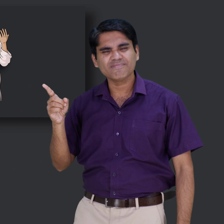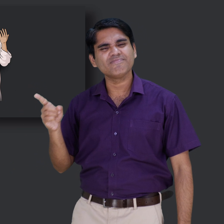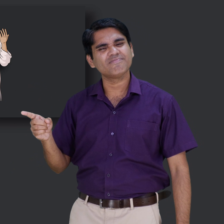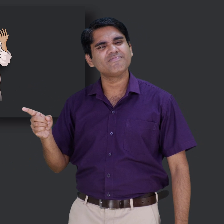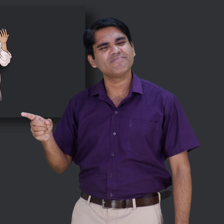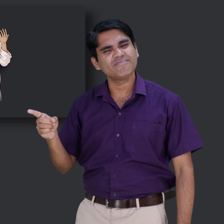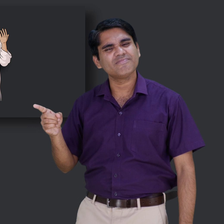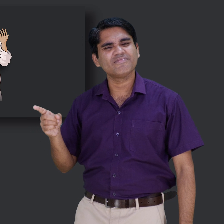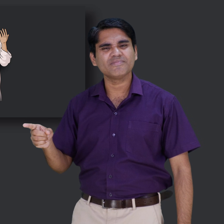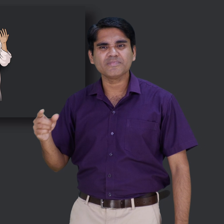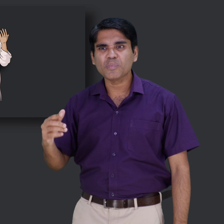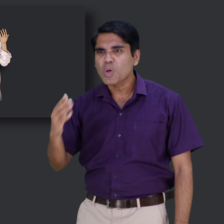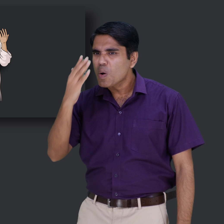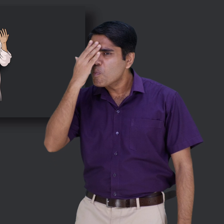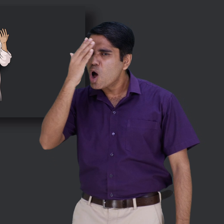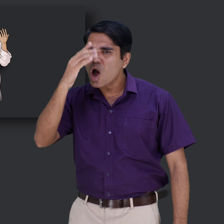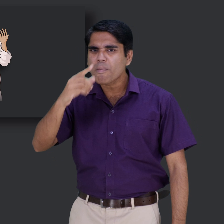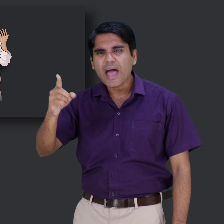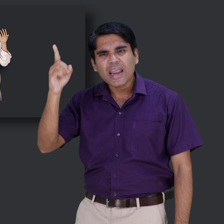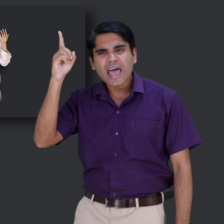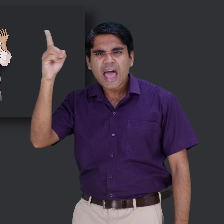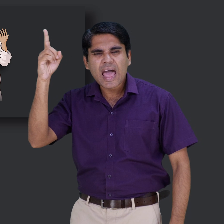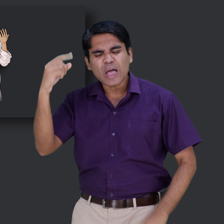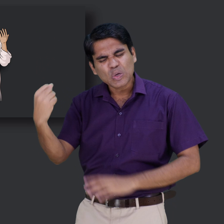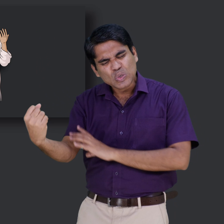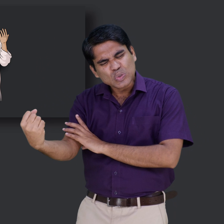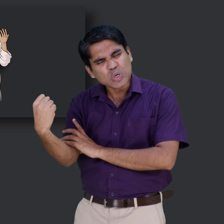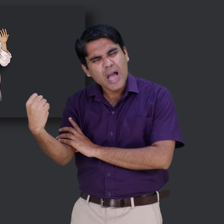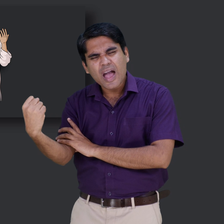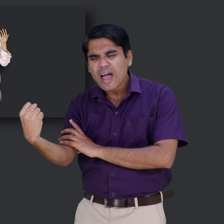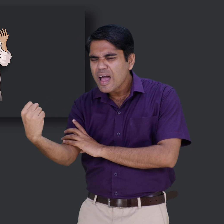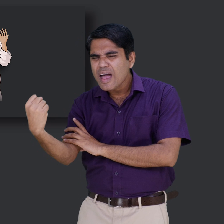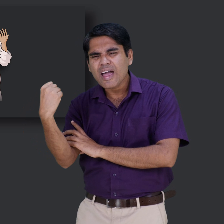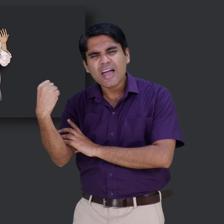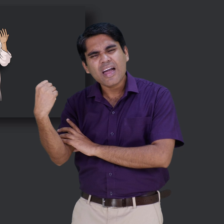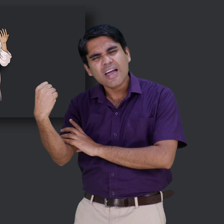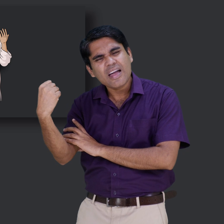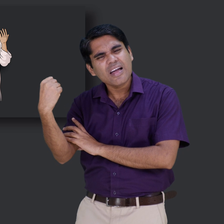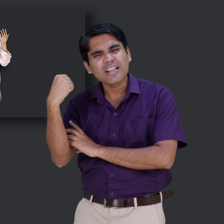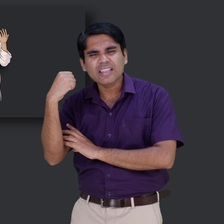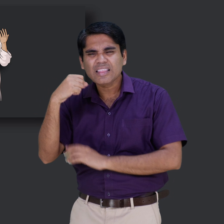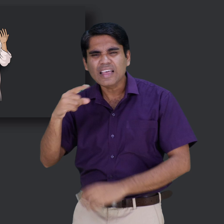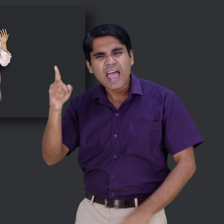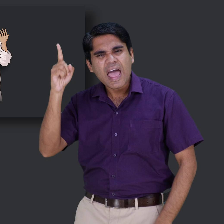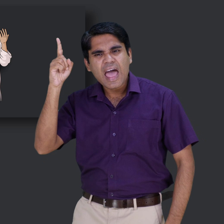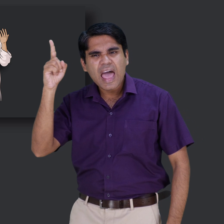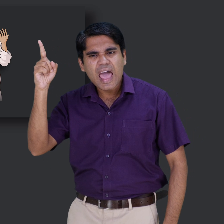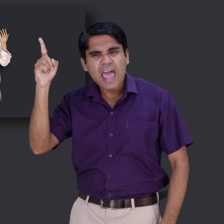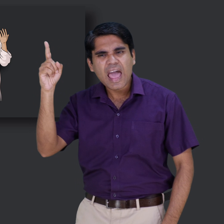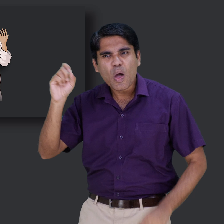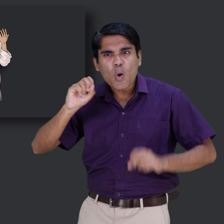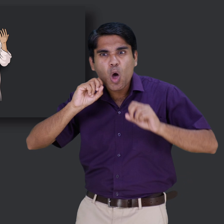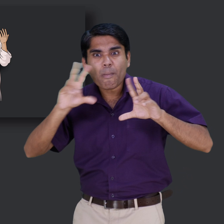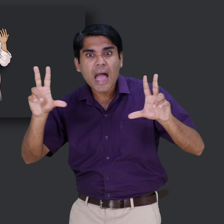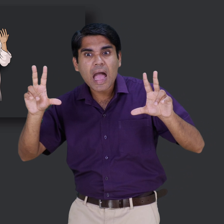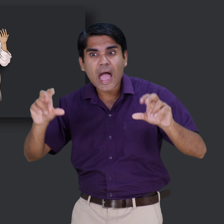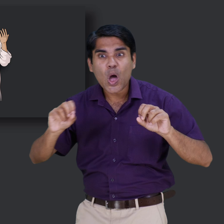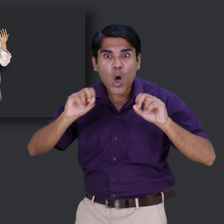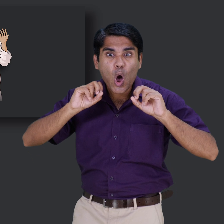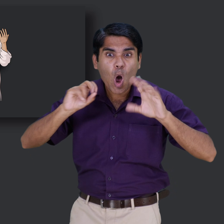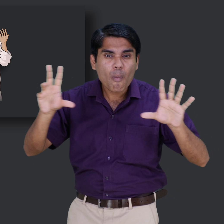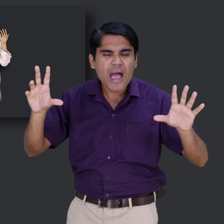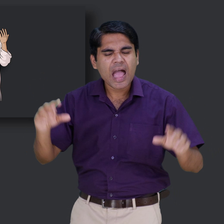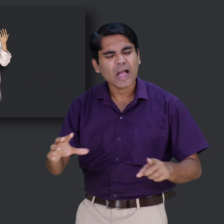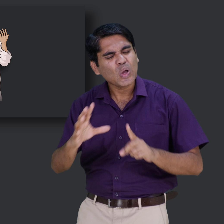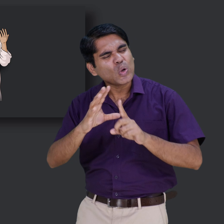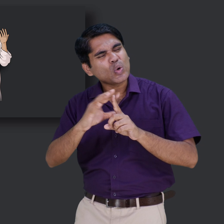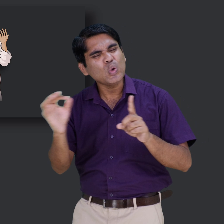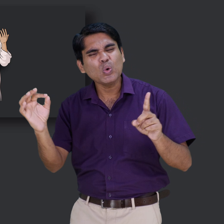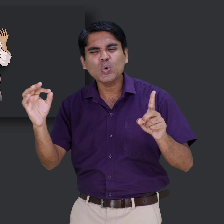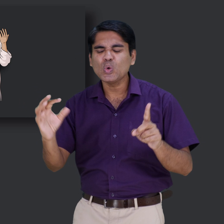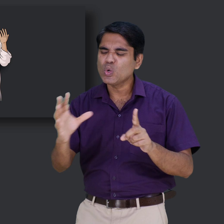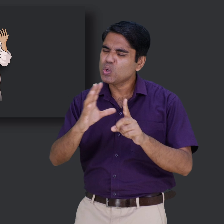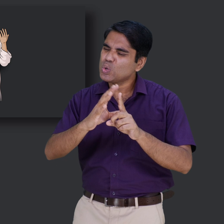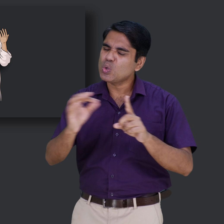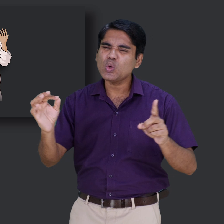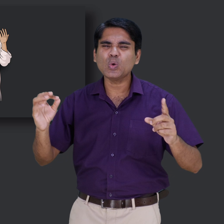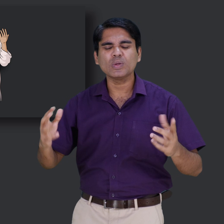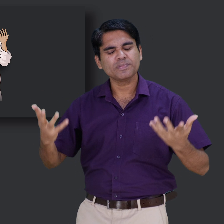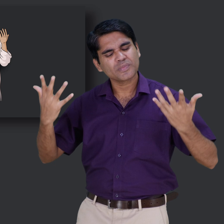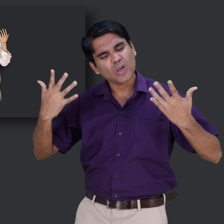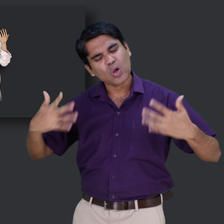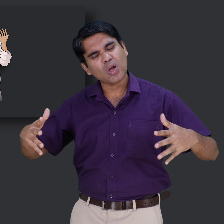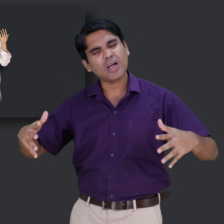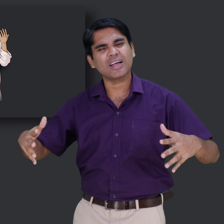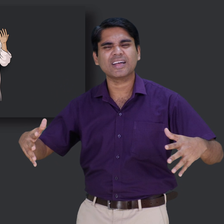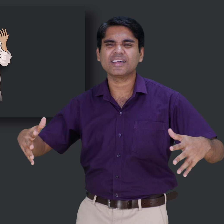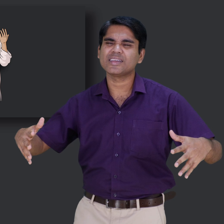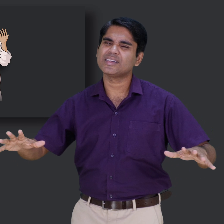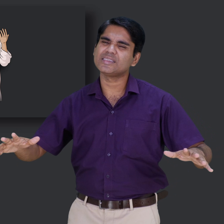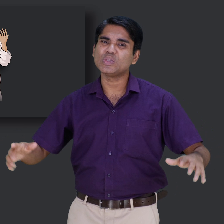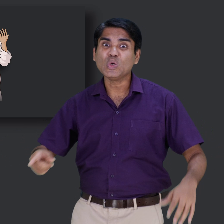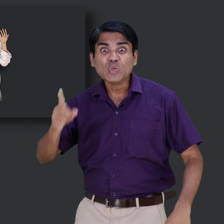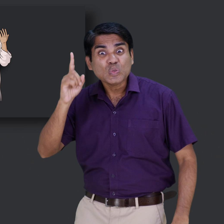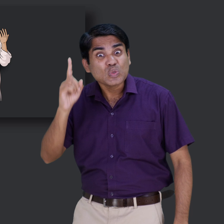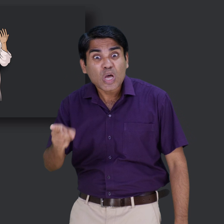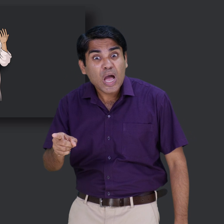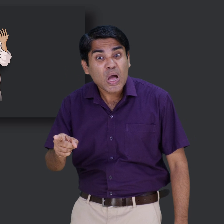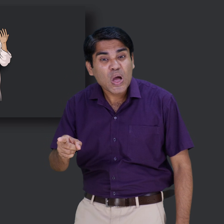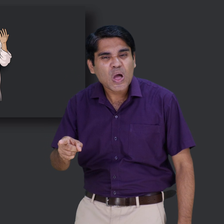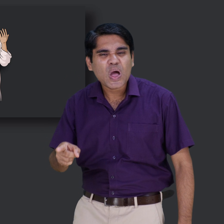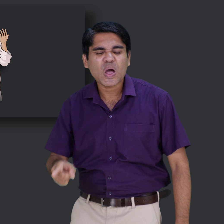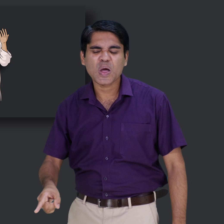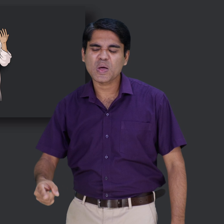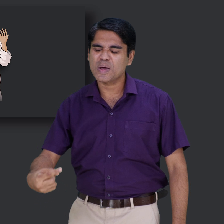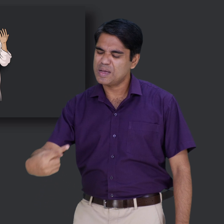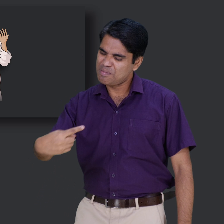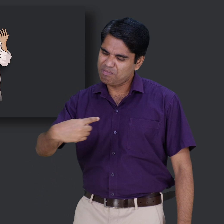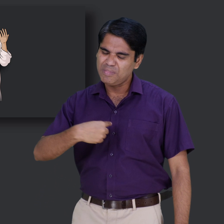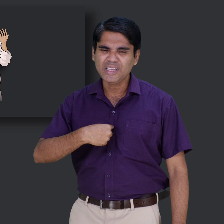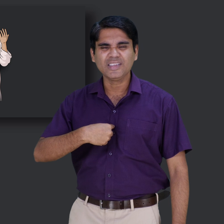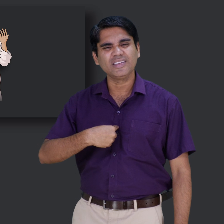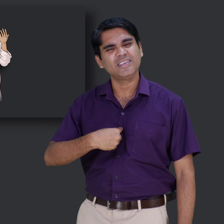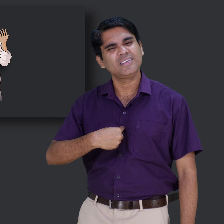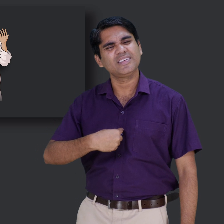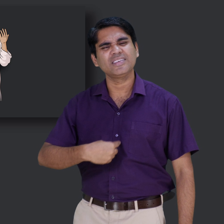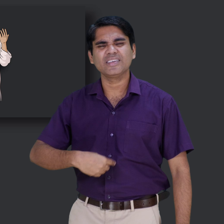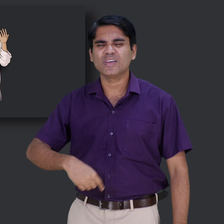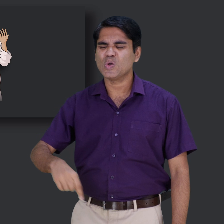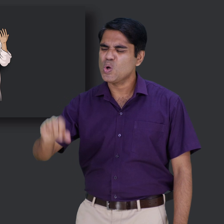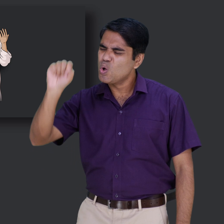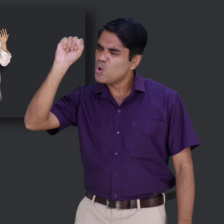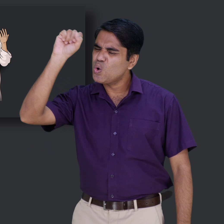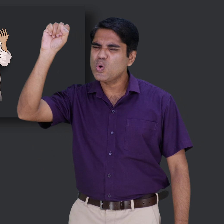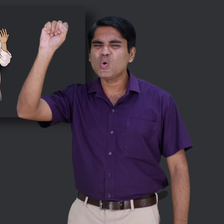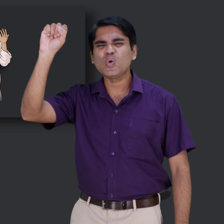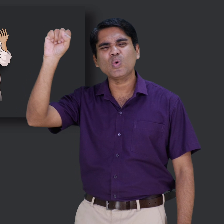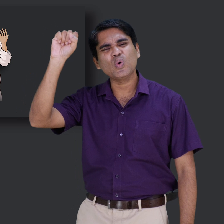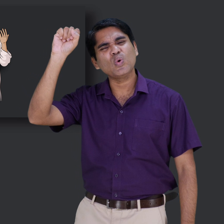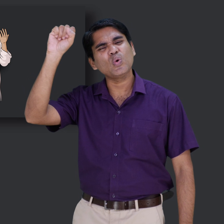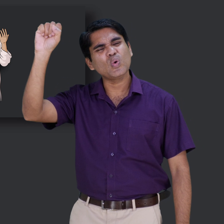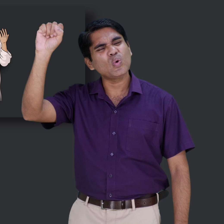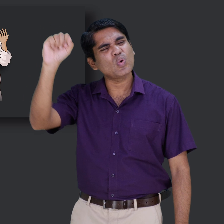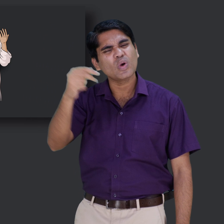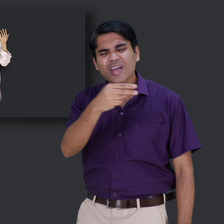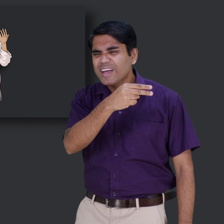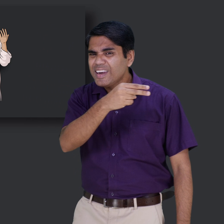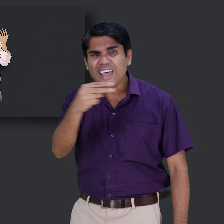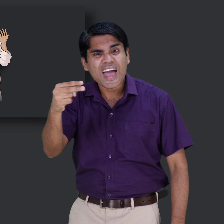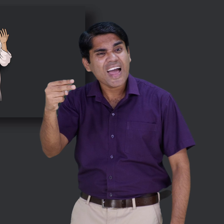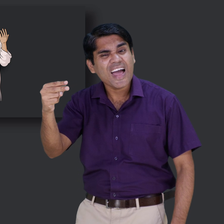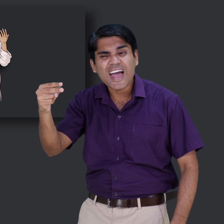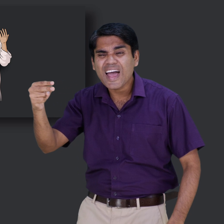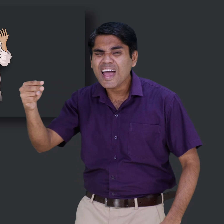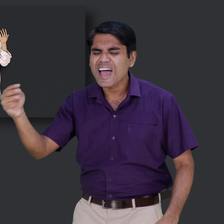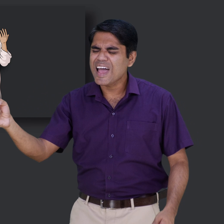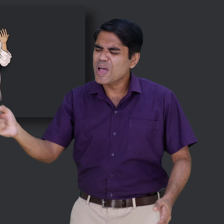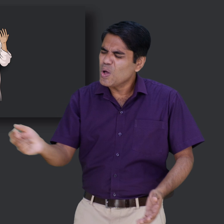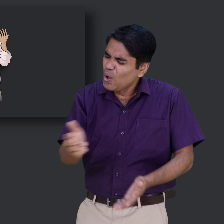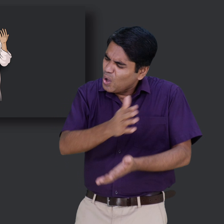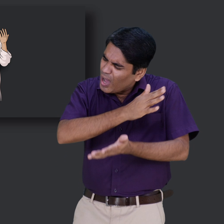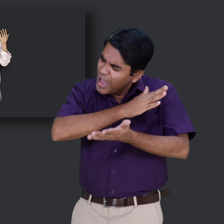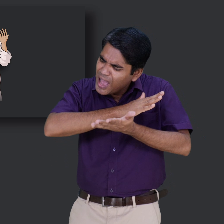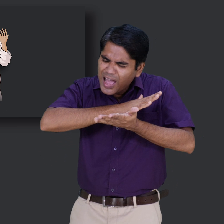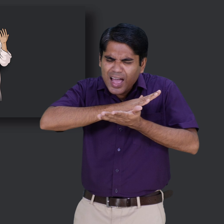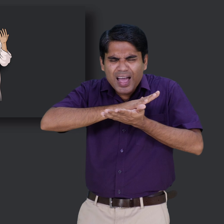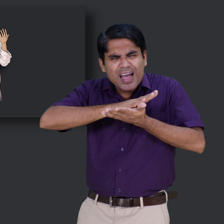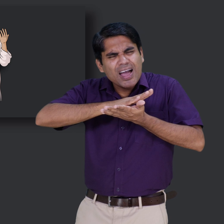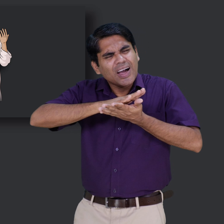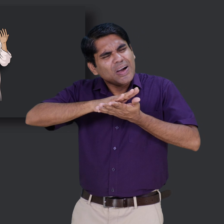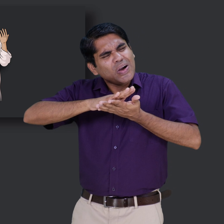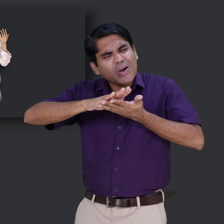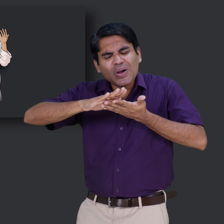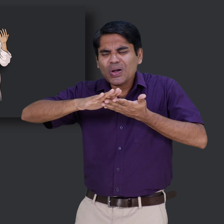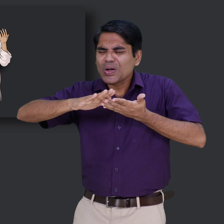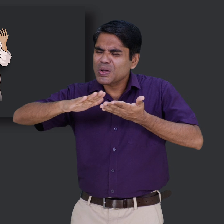For the Mighty One has done great things for me.